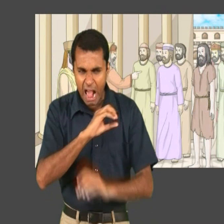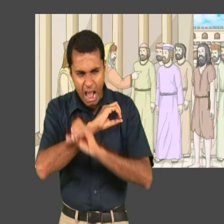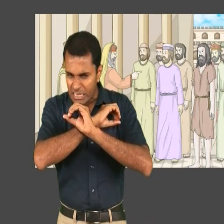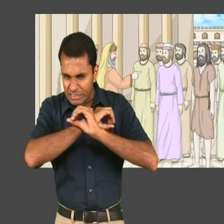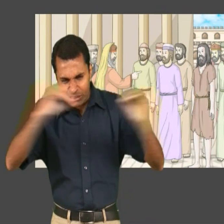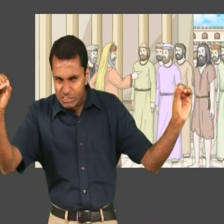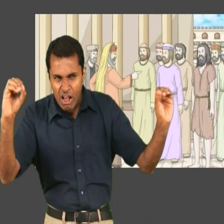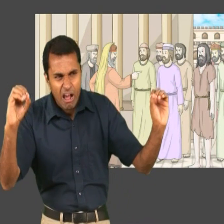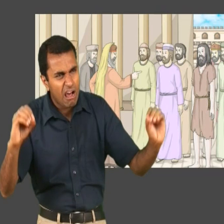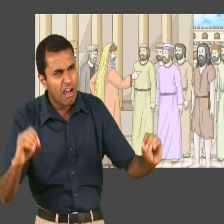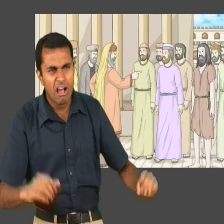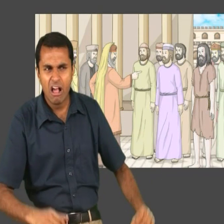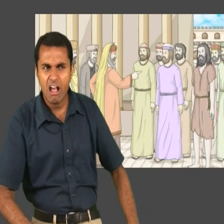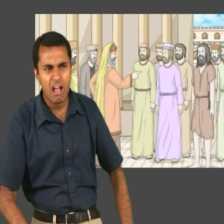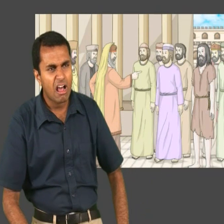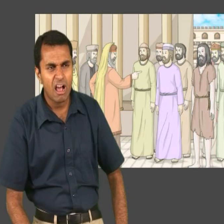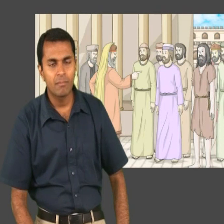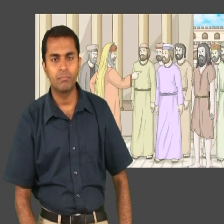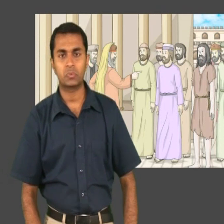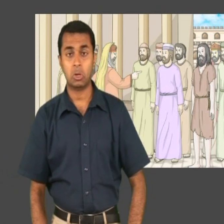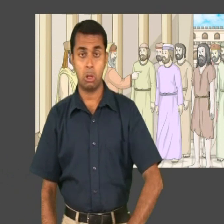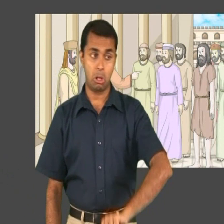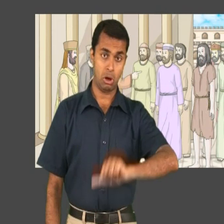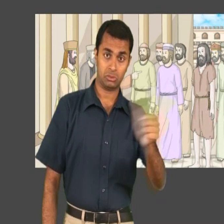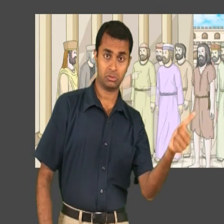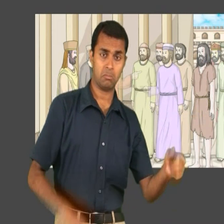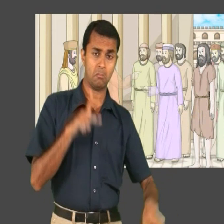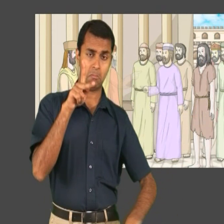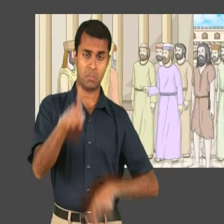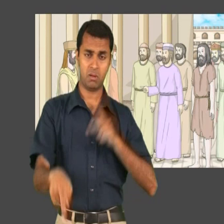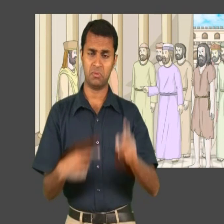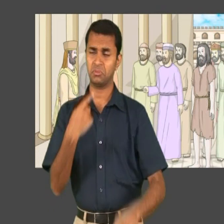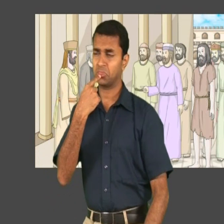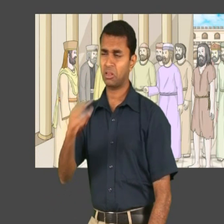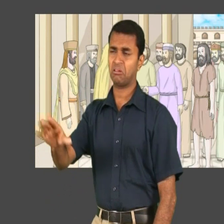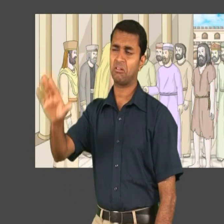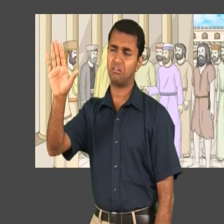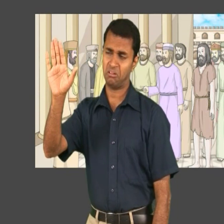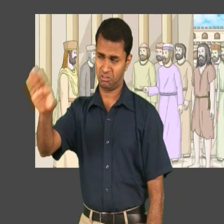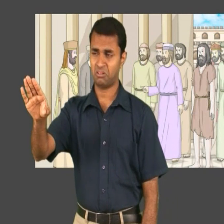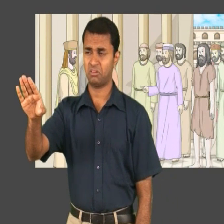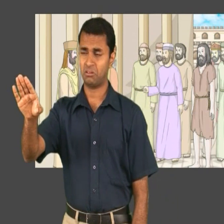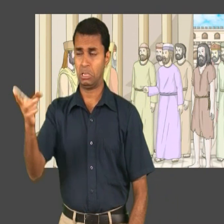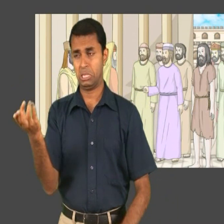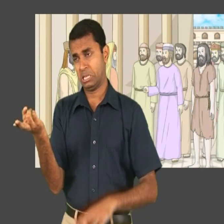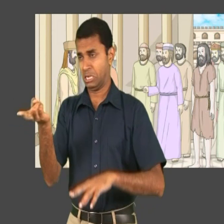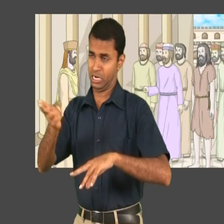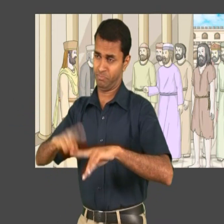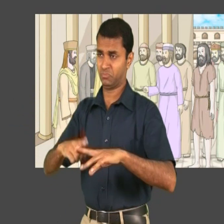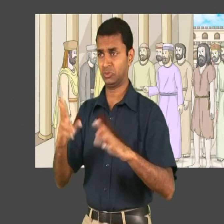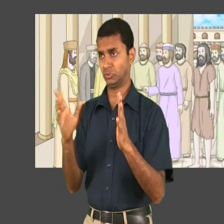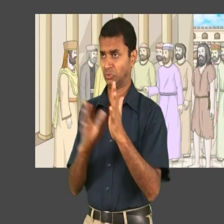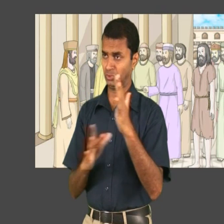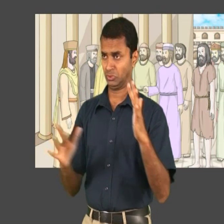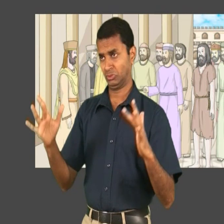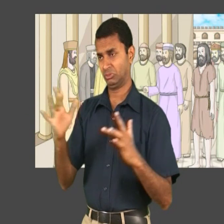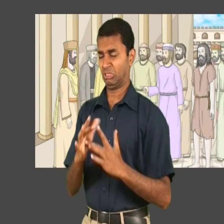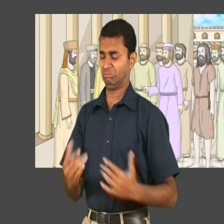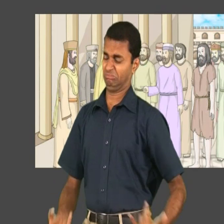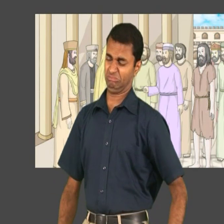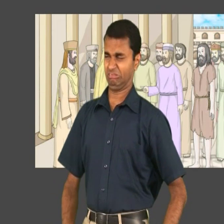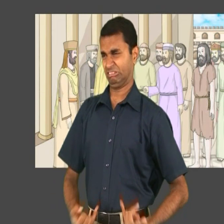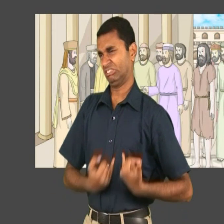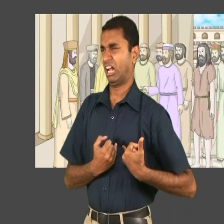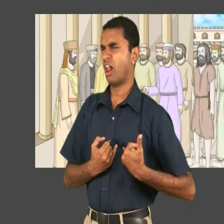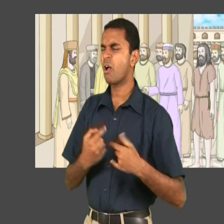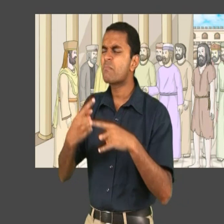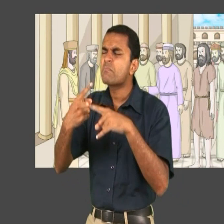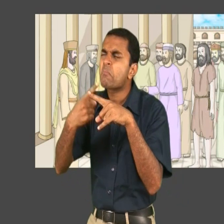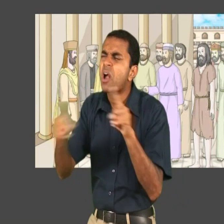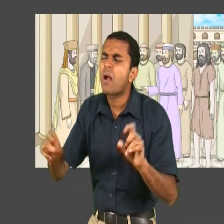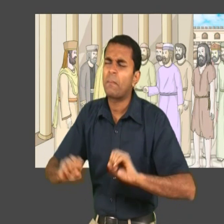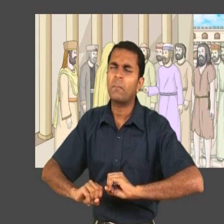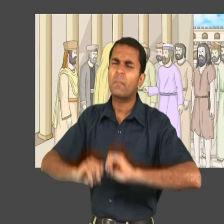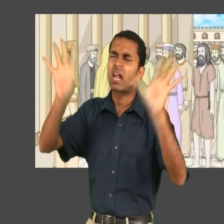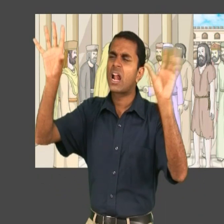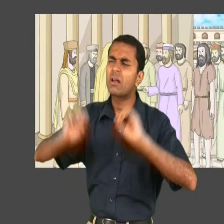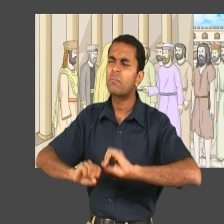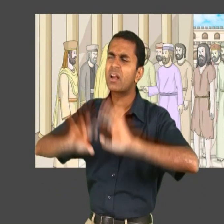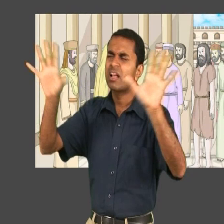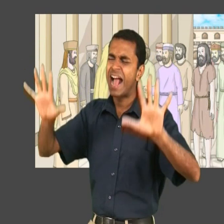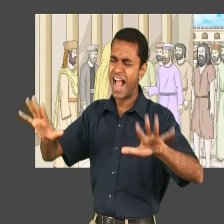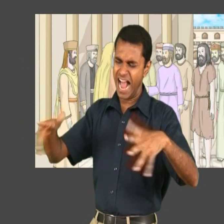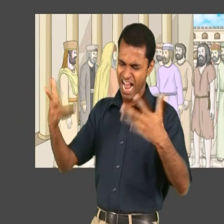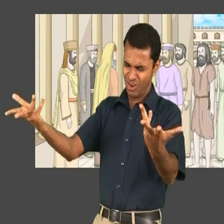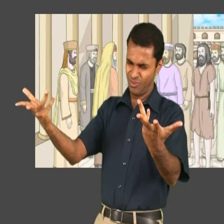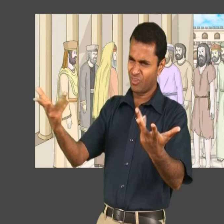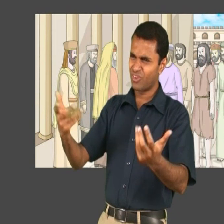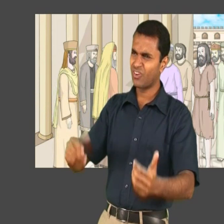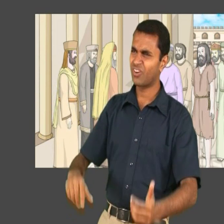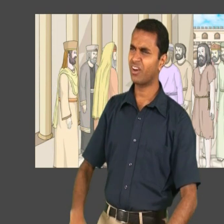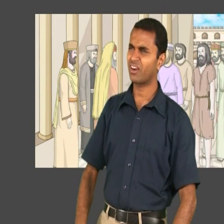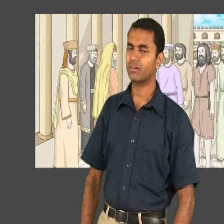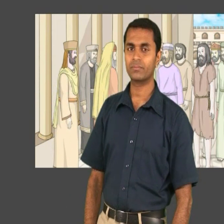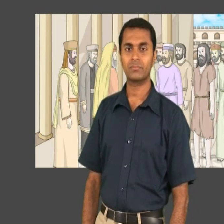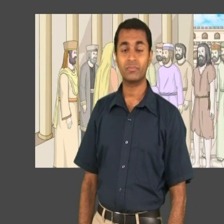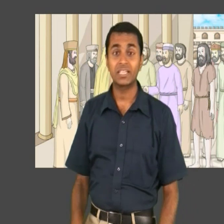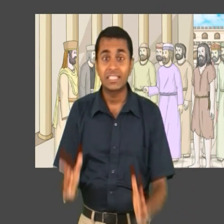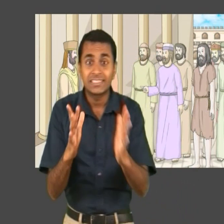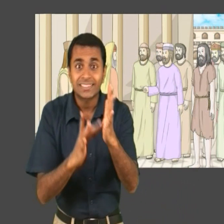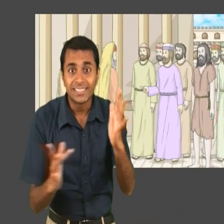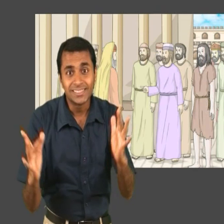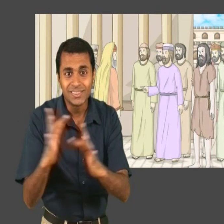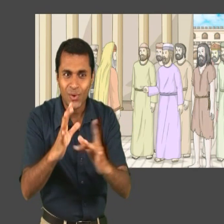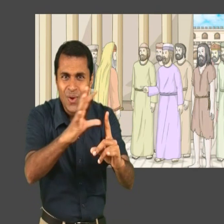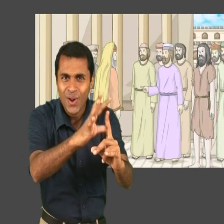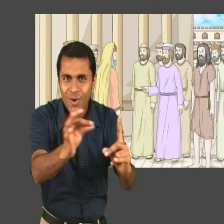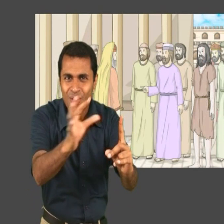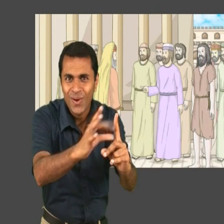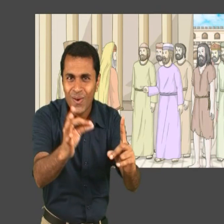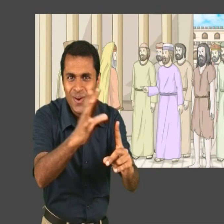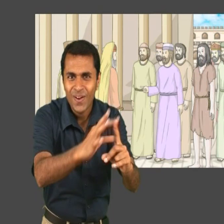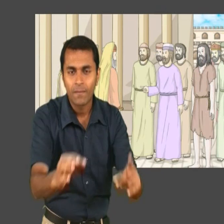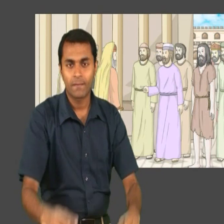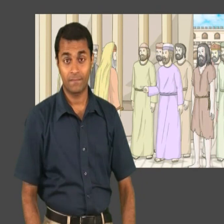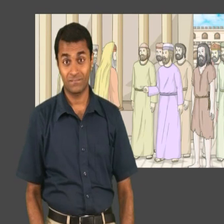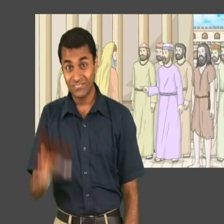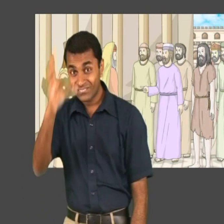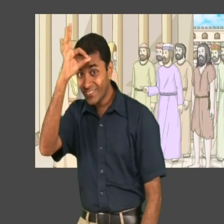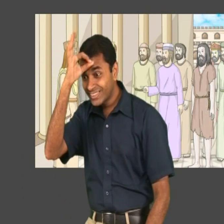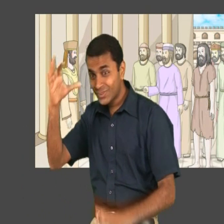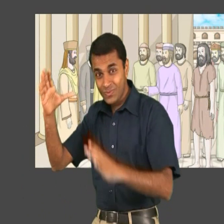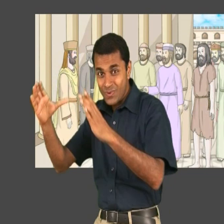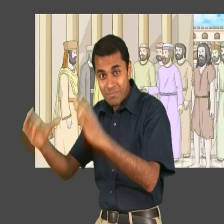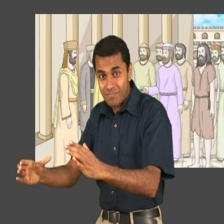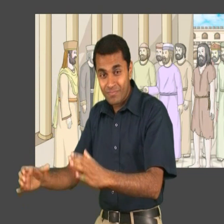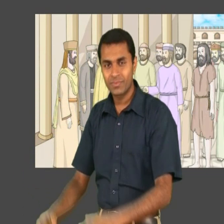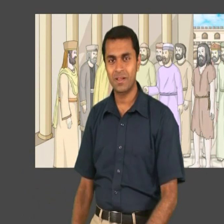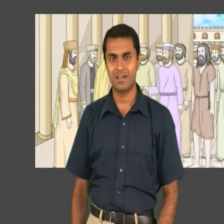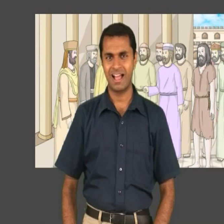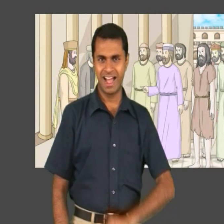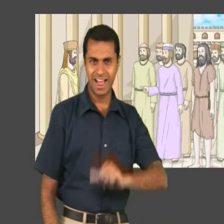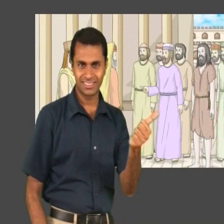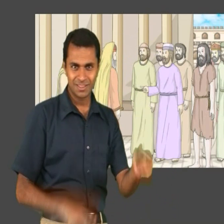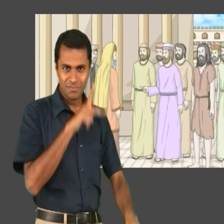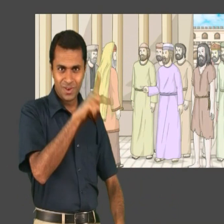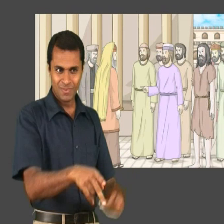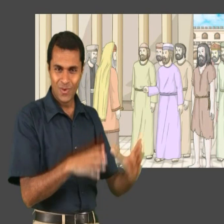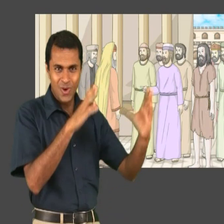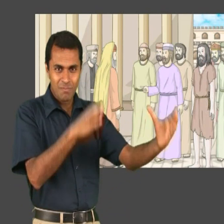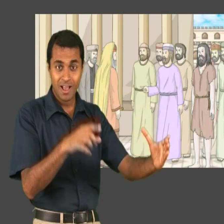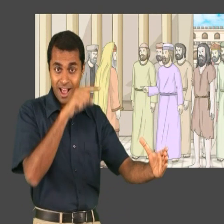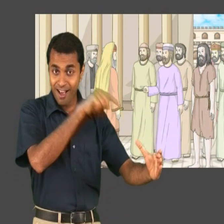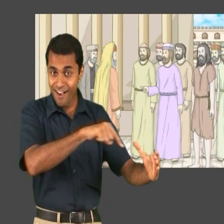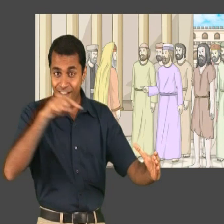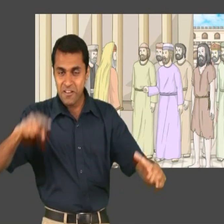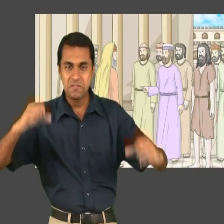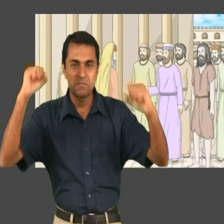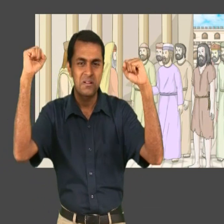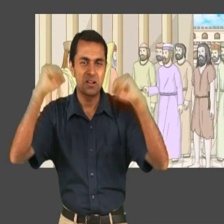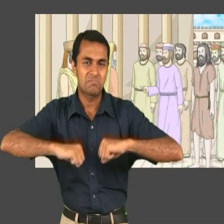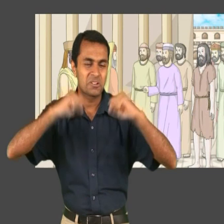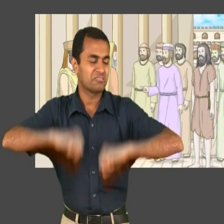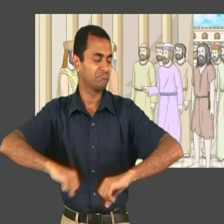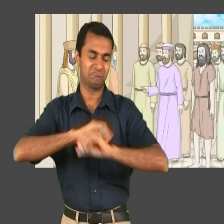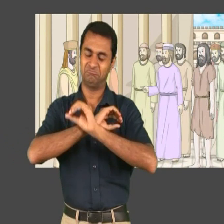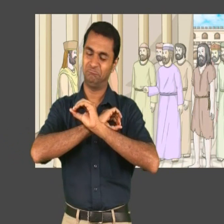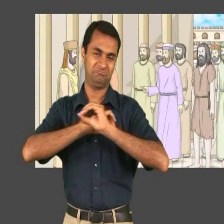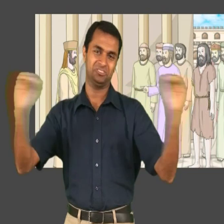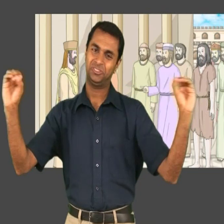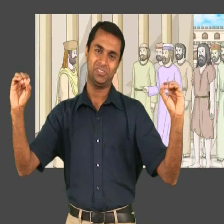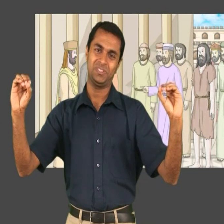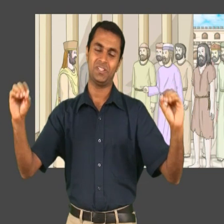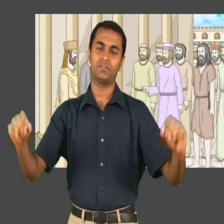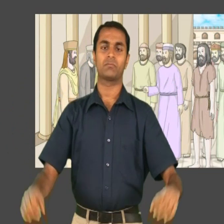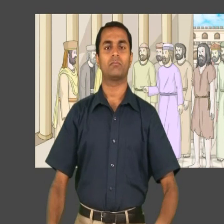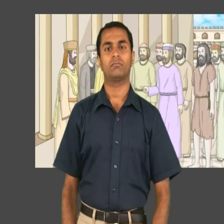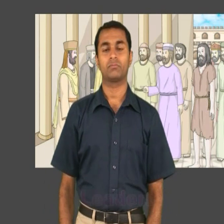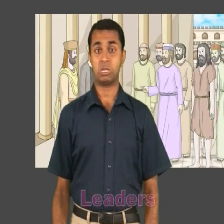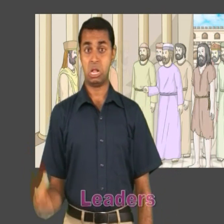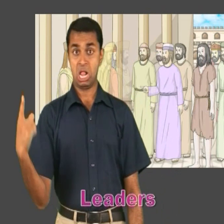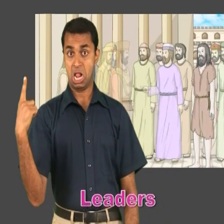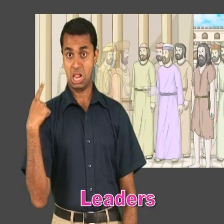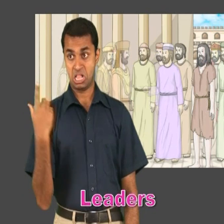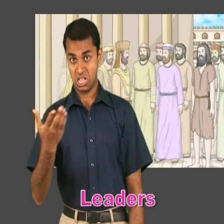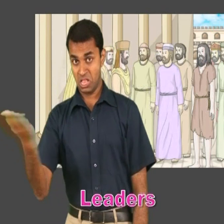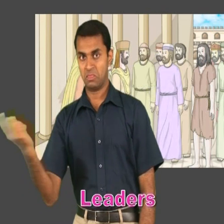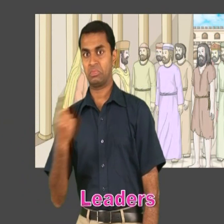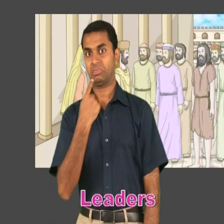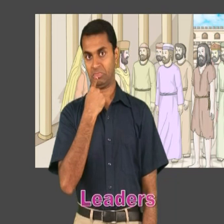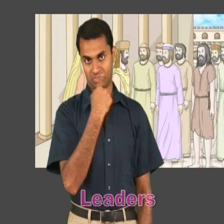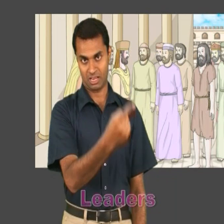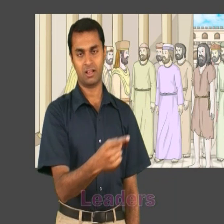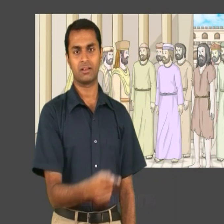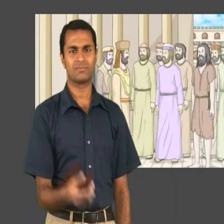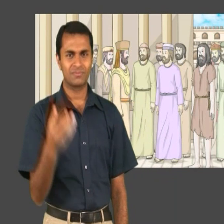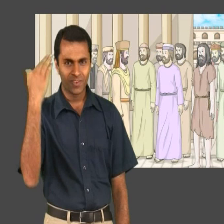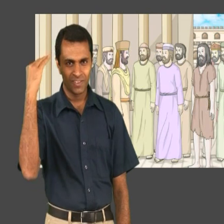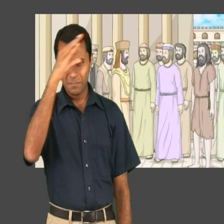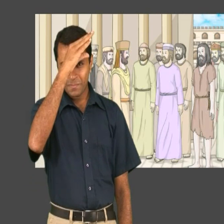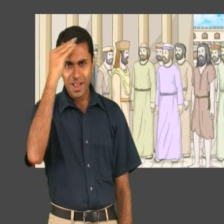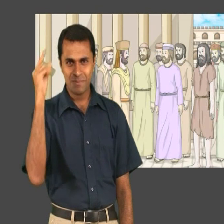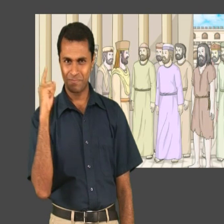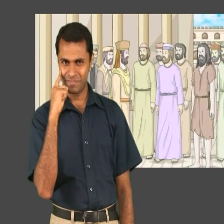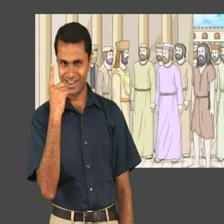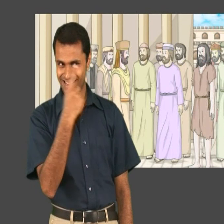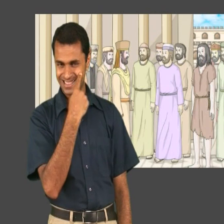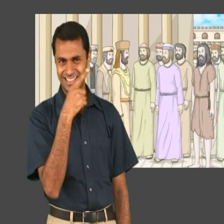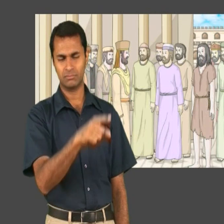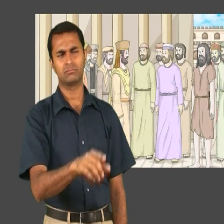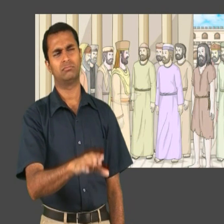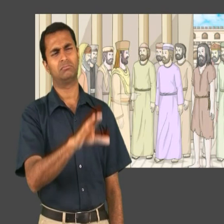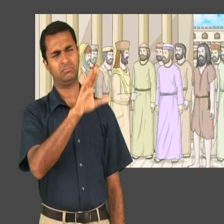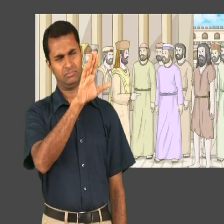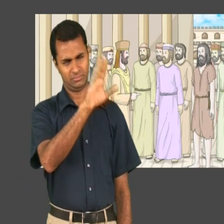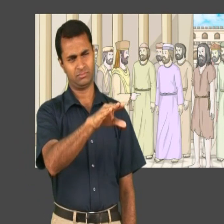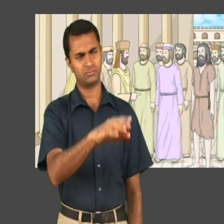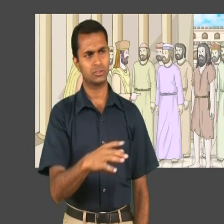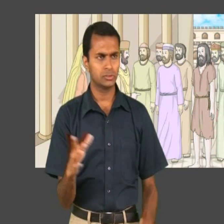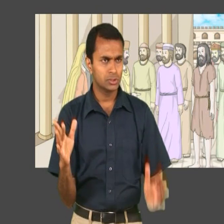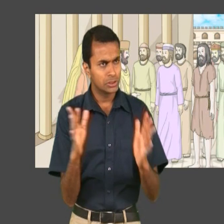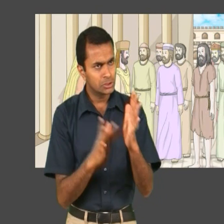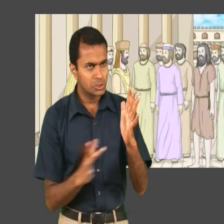Because of this, some of the Pharisees said, “This man is not from God, for He does not keep the Sabbath.”